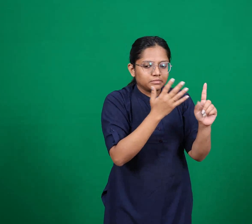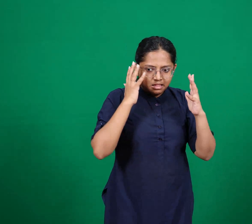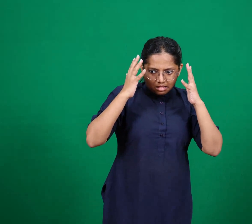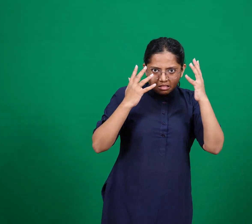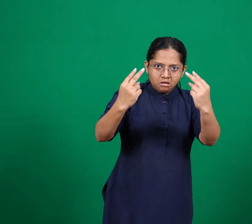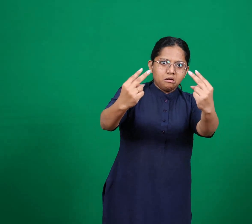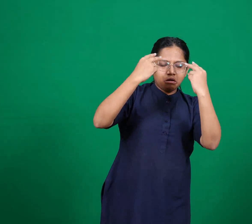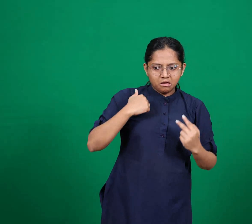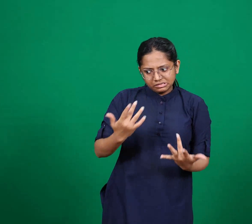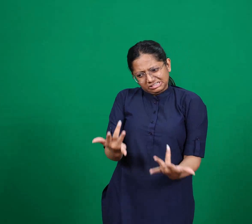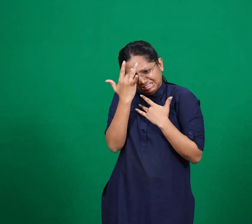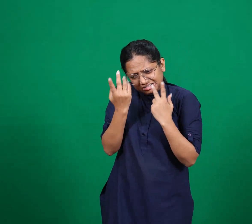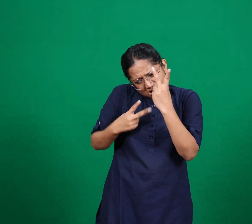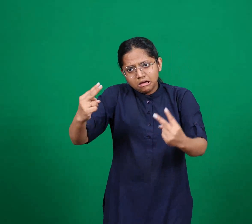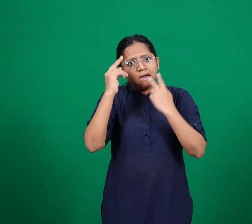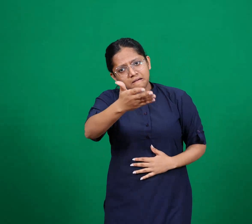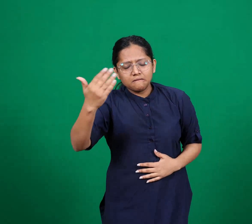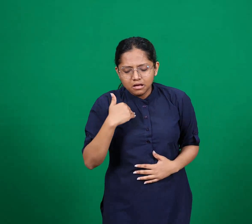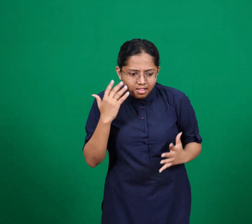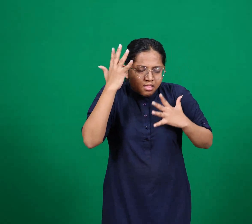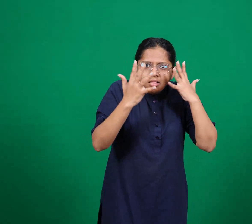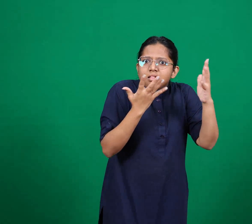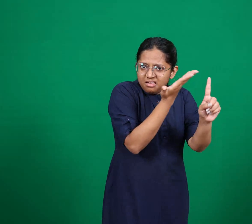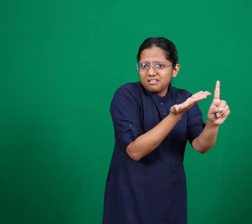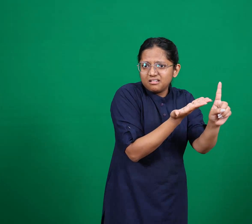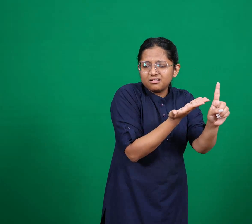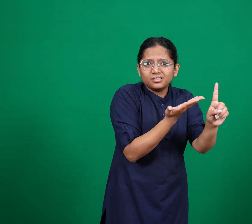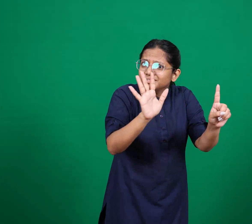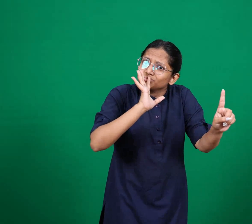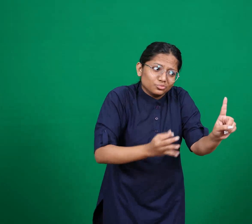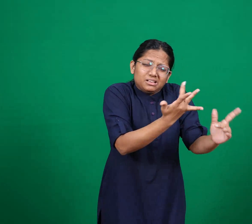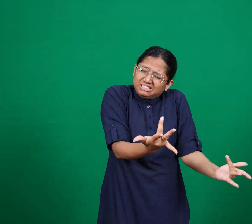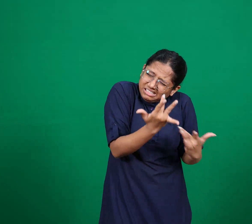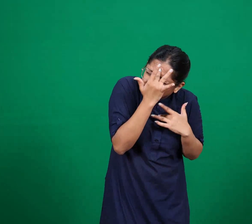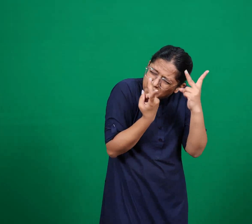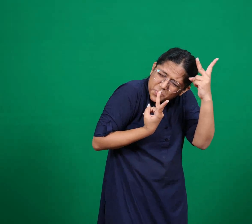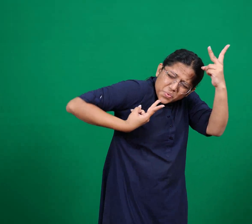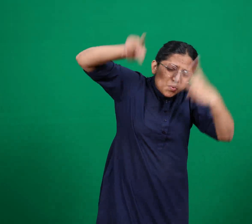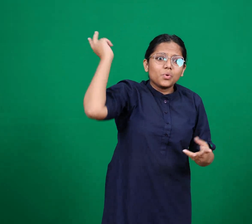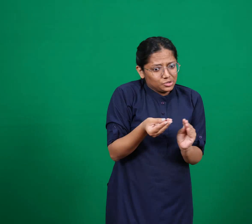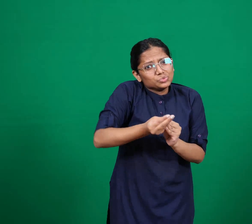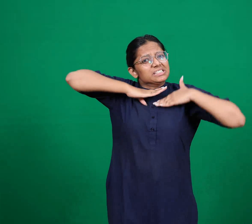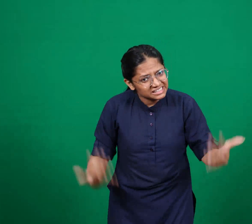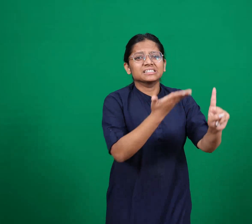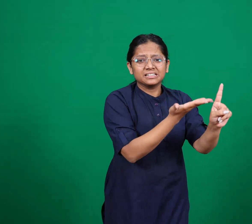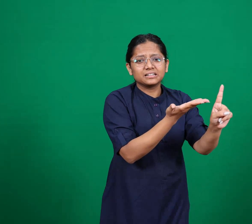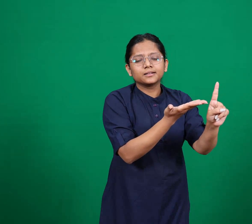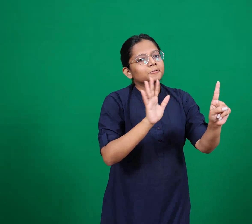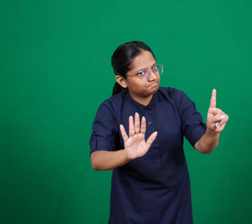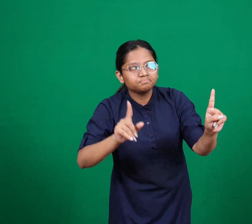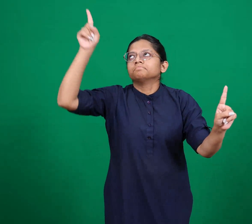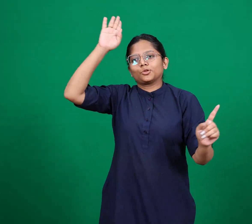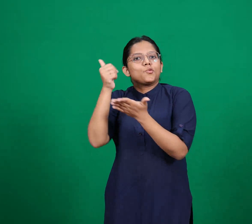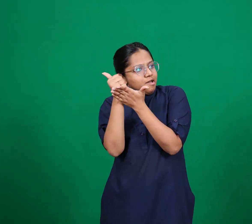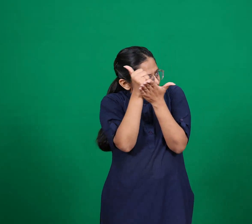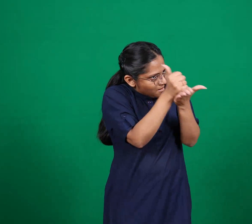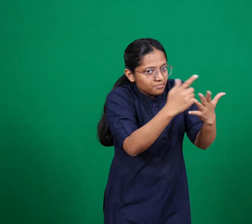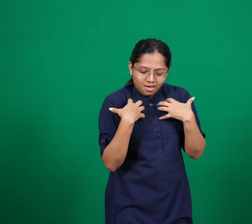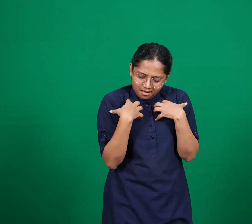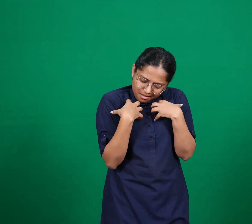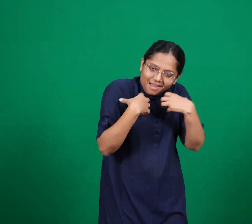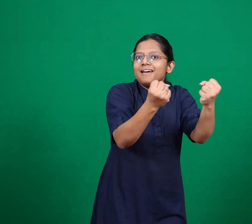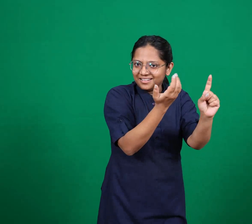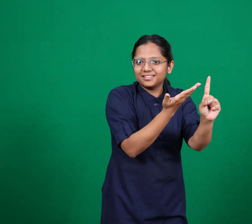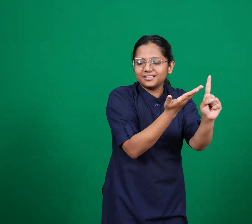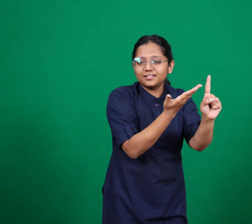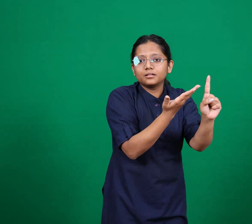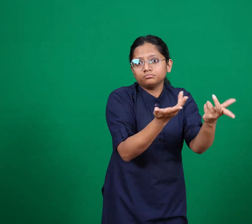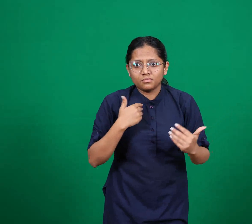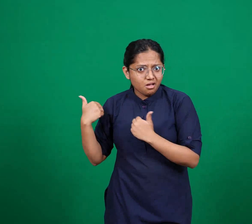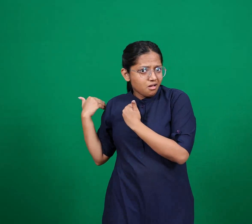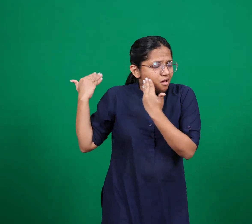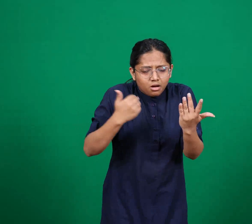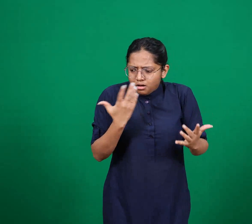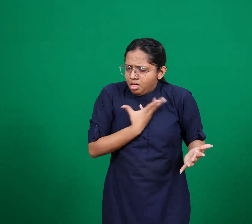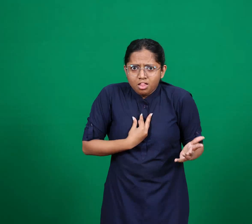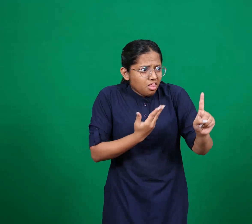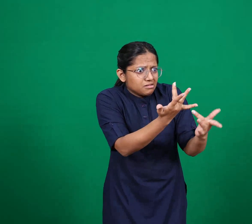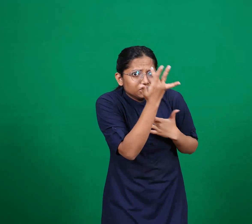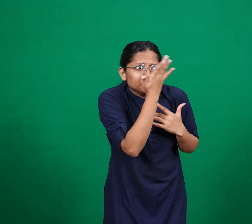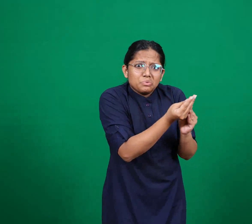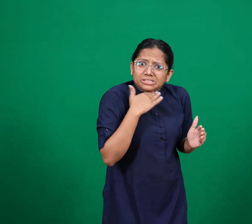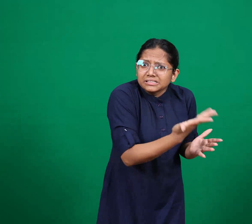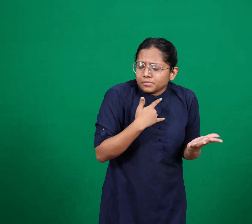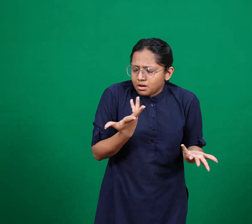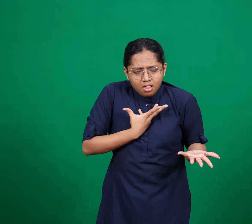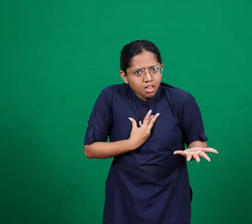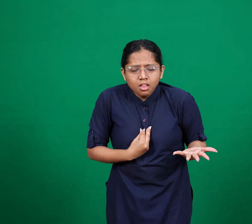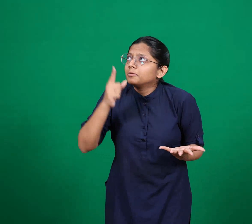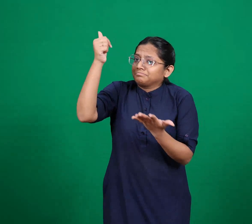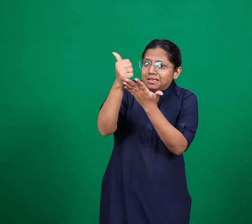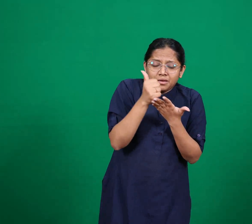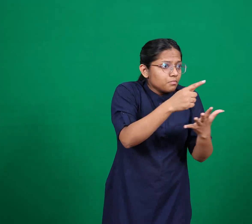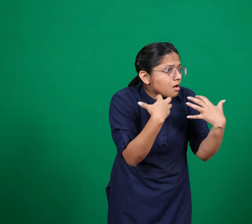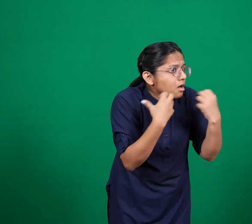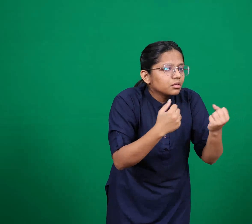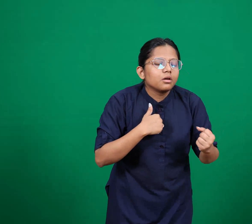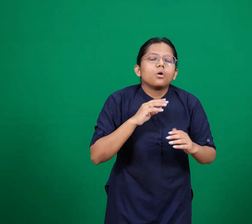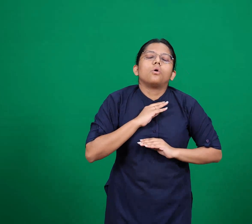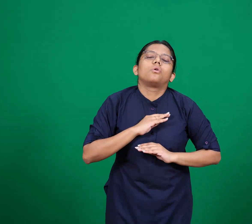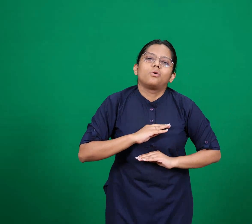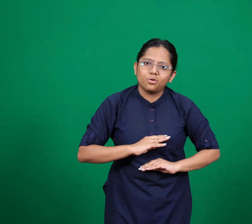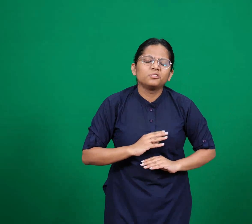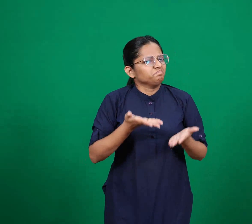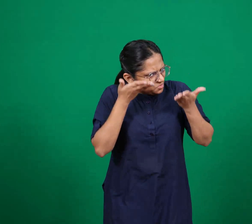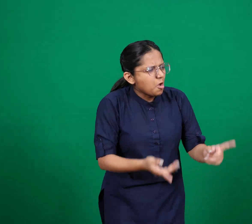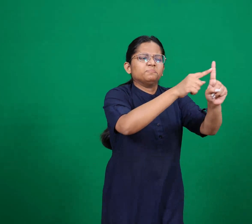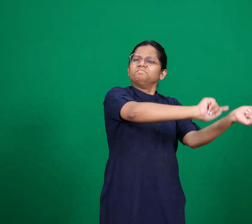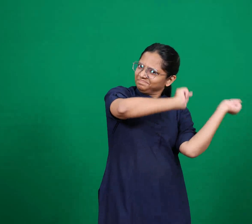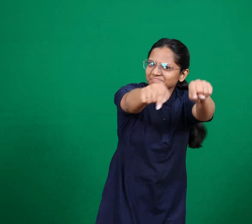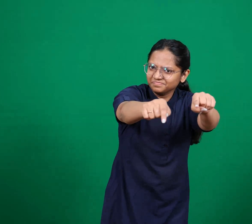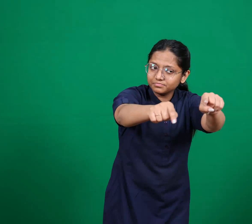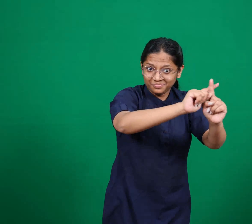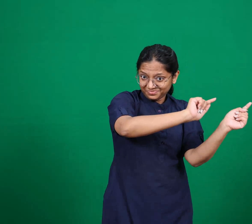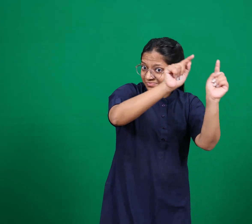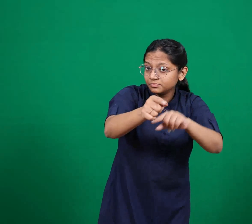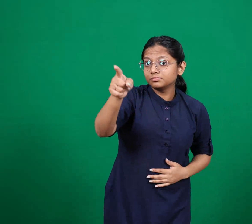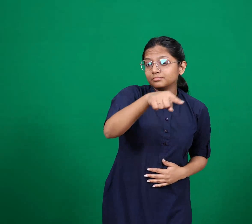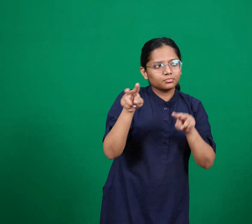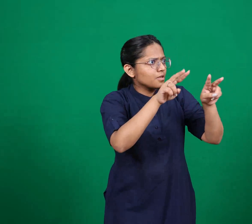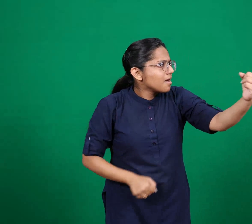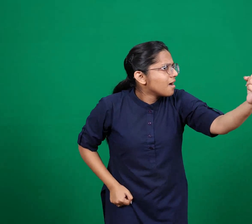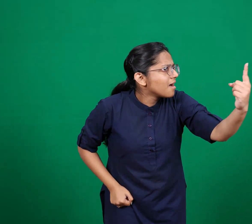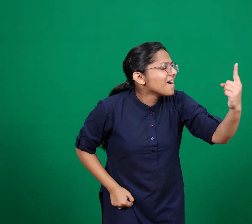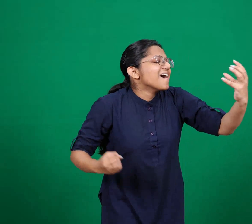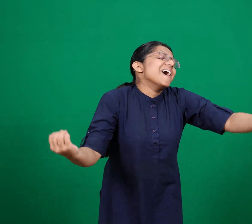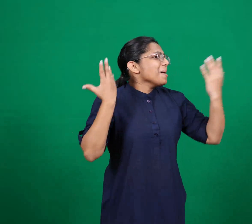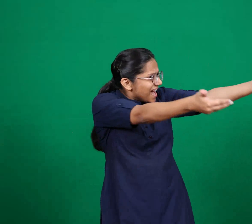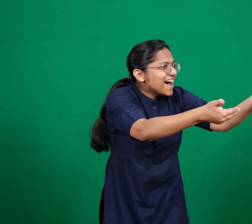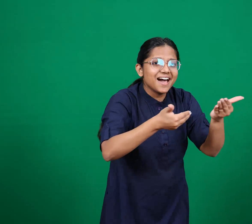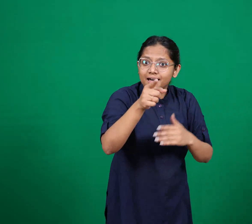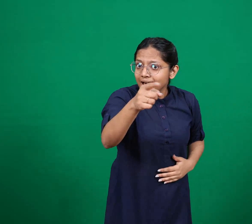He was sick indeed, nearly unto death. But God had mercy on him, and not only on him but also on me, to spare me sorrow upon sorrow.